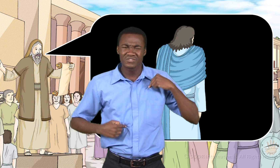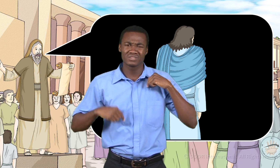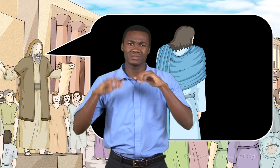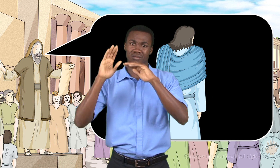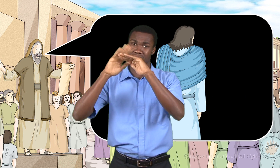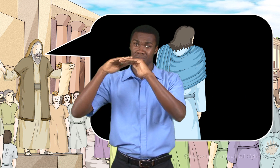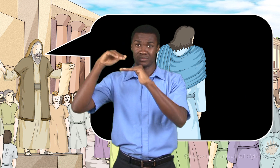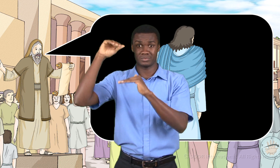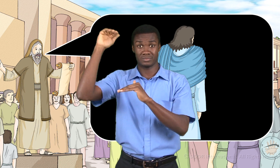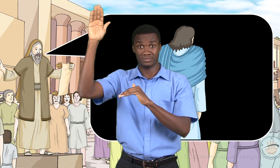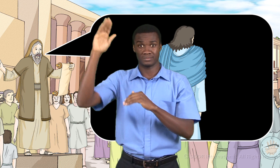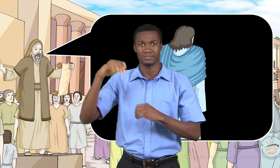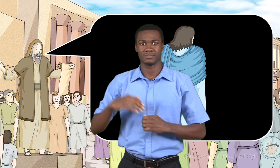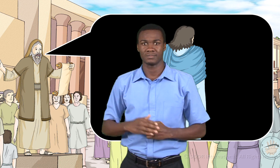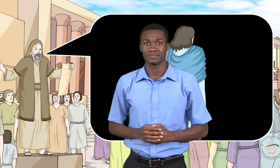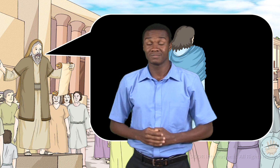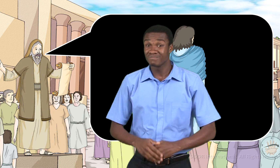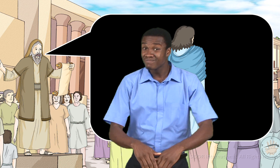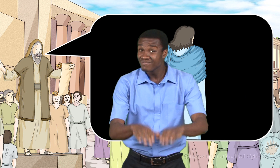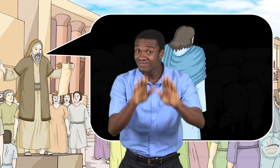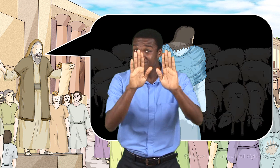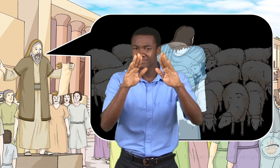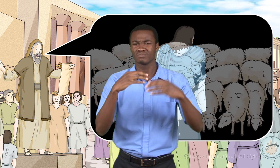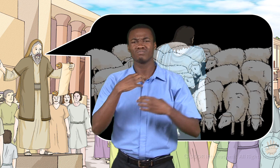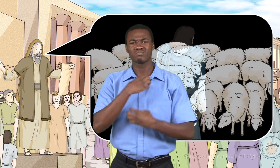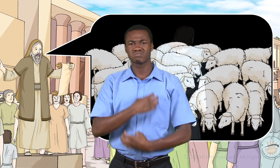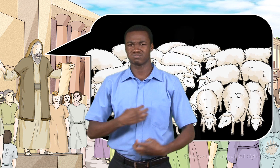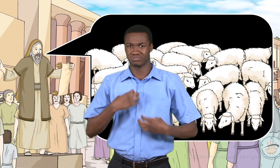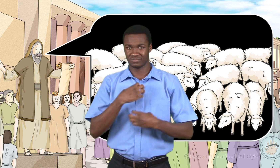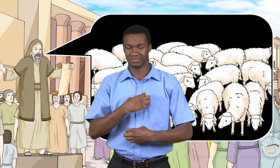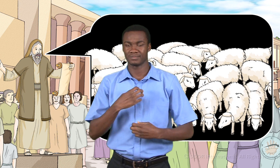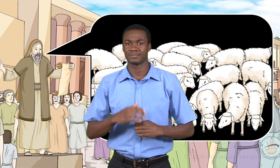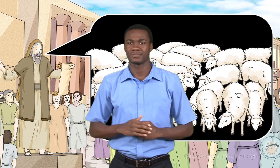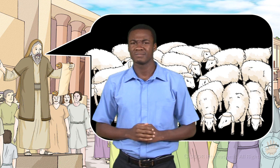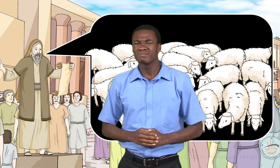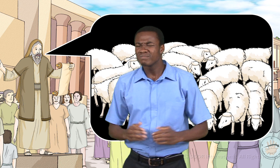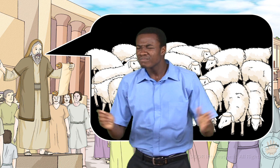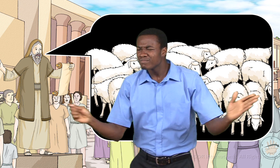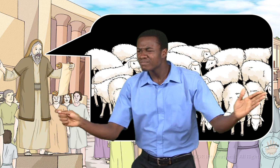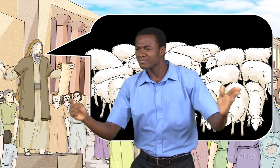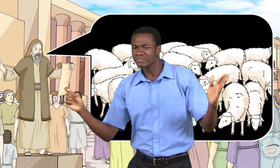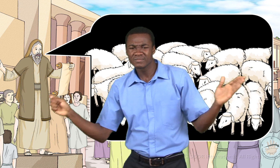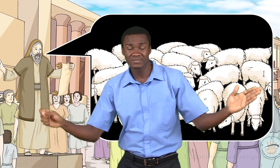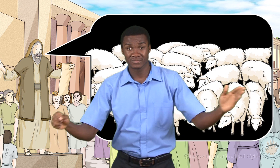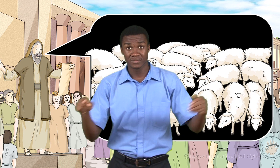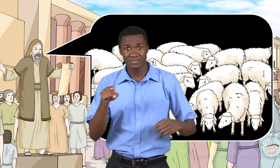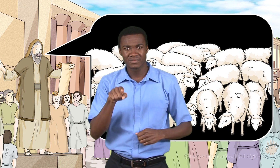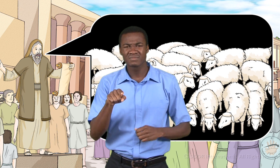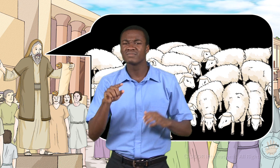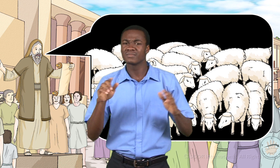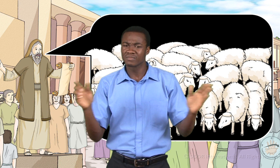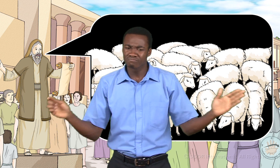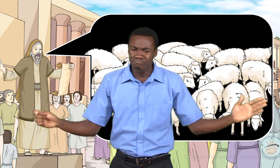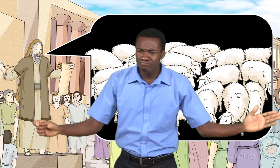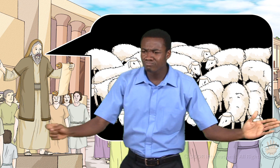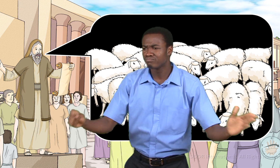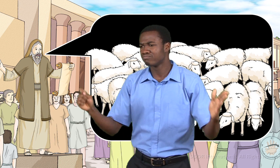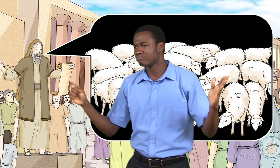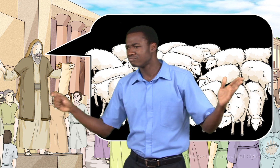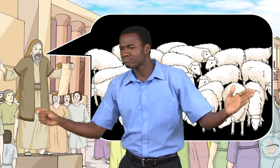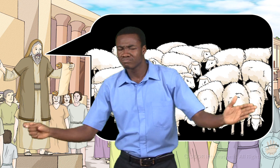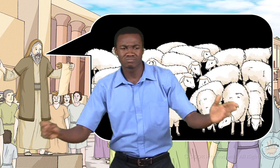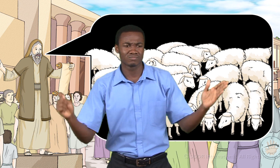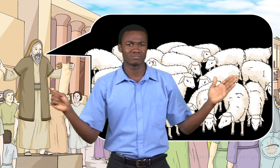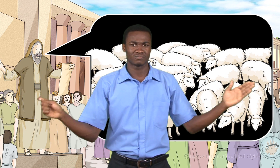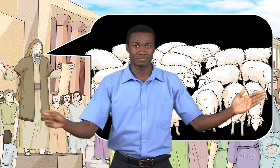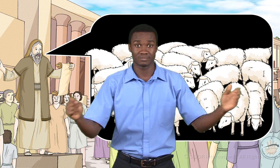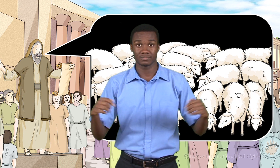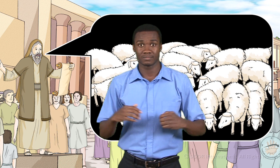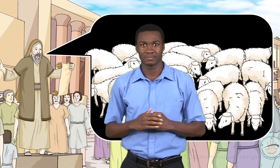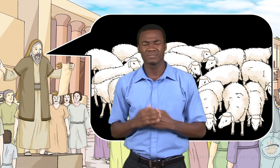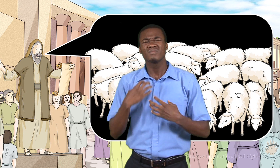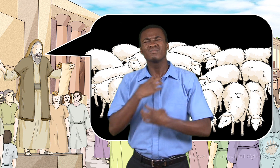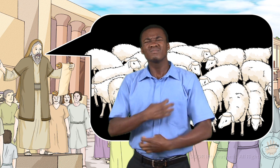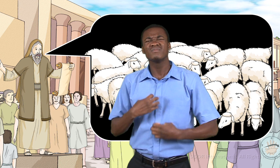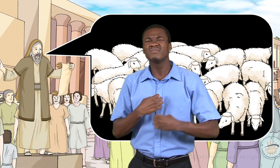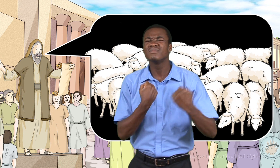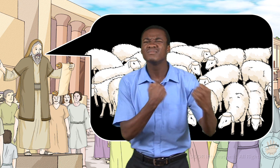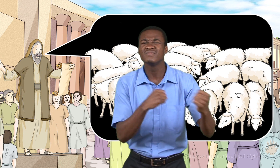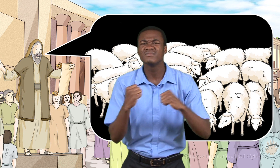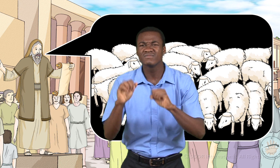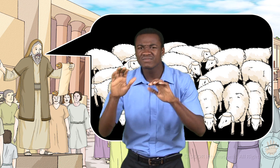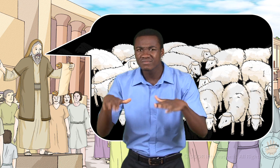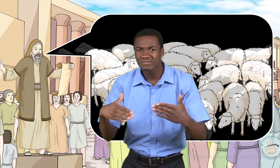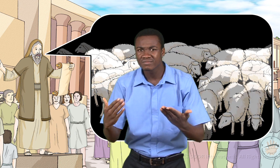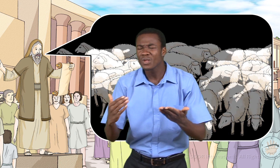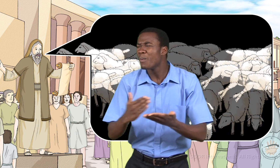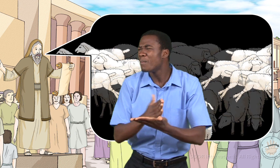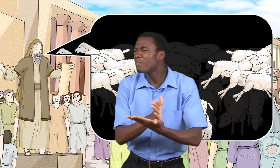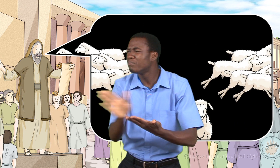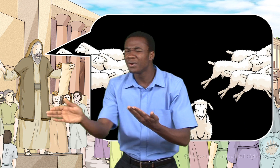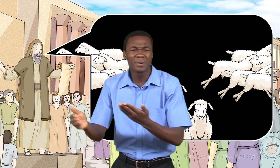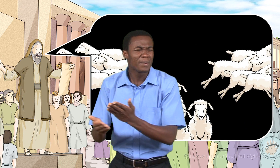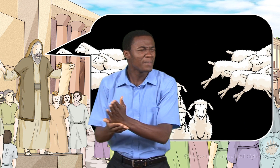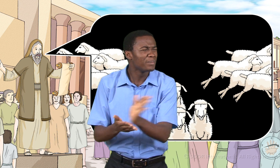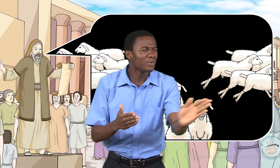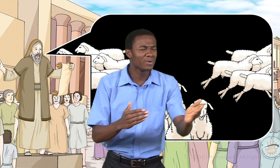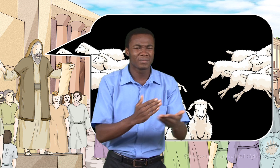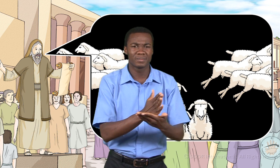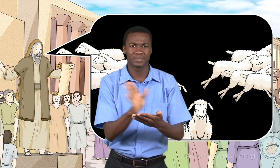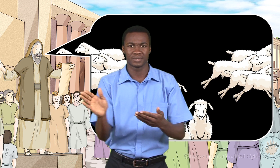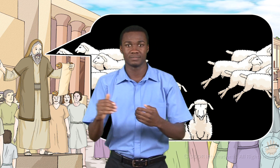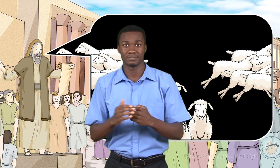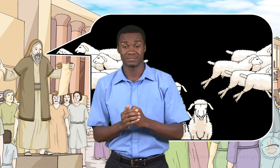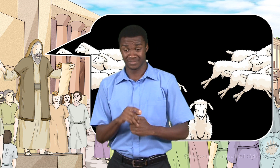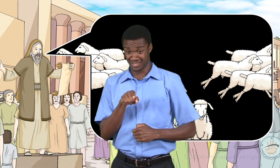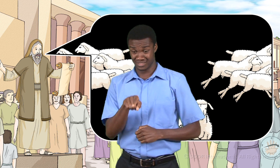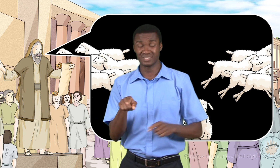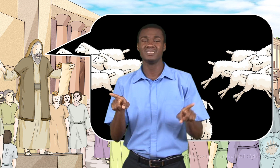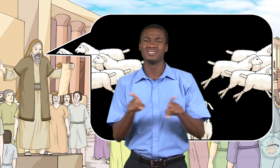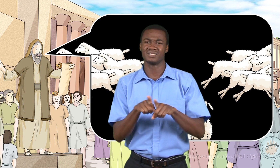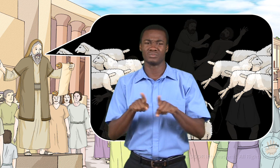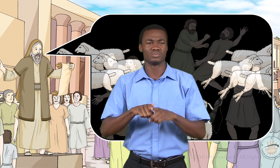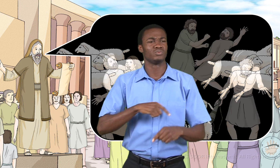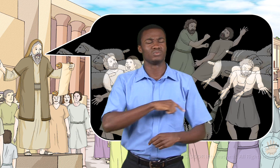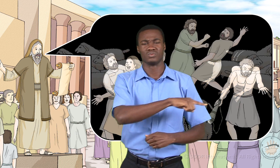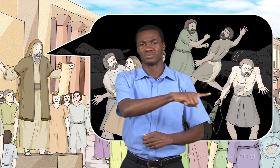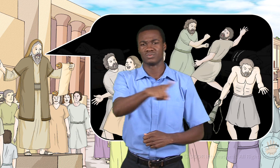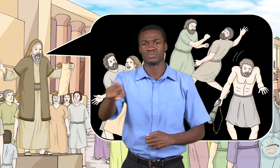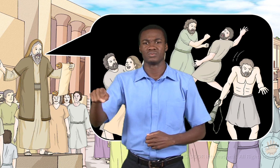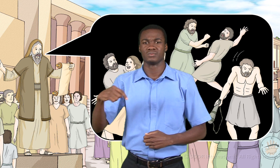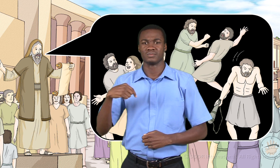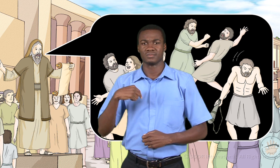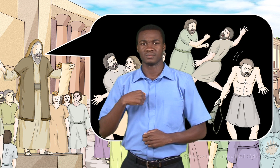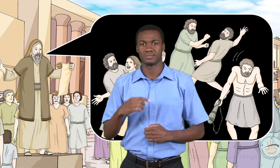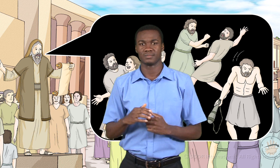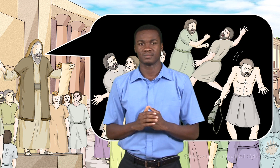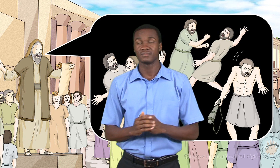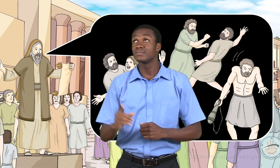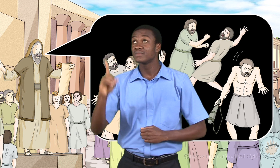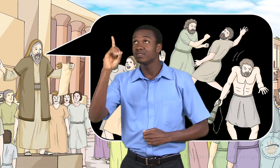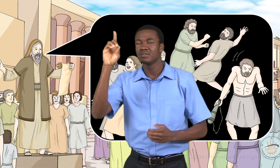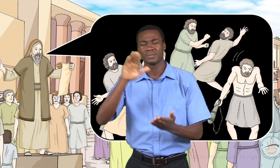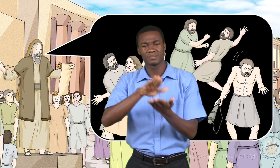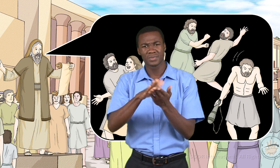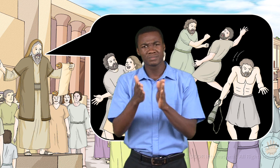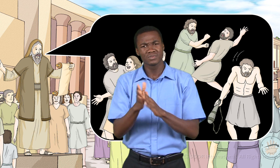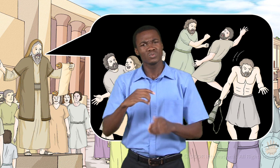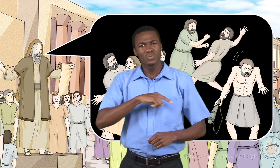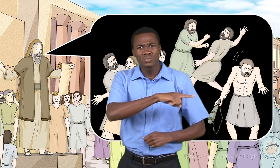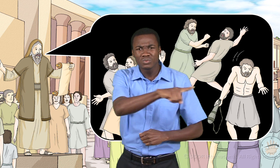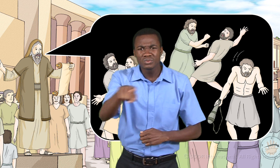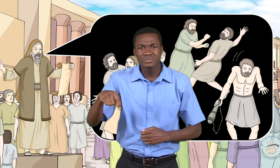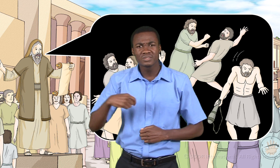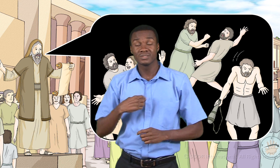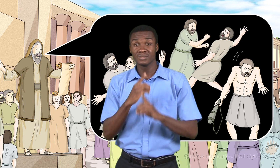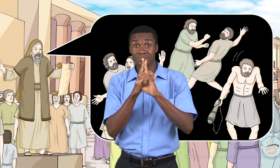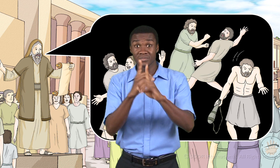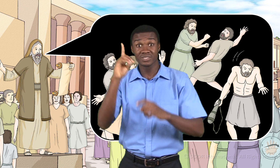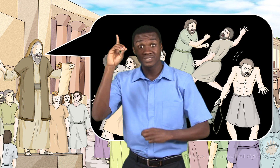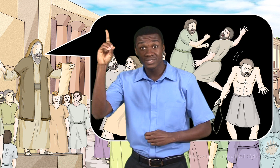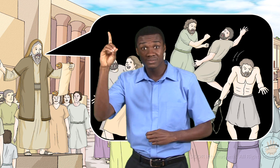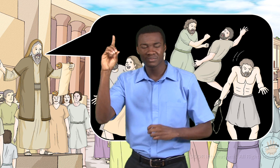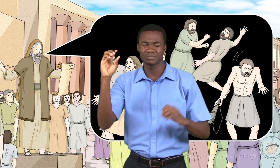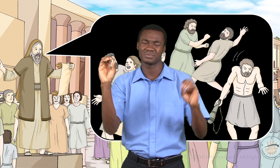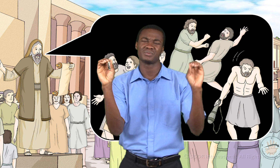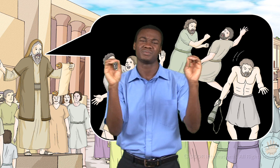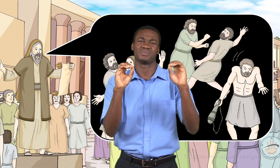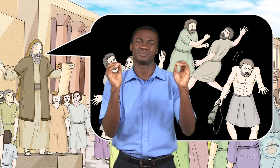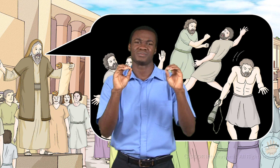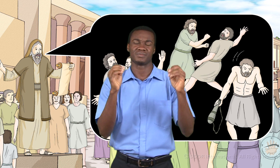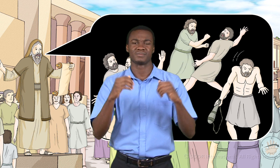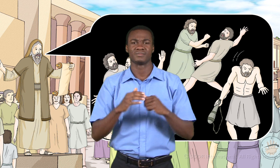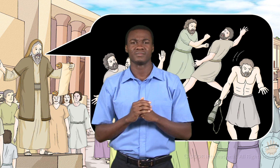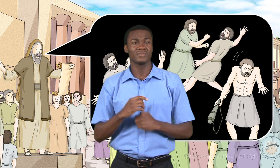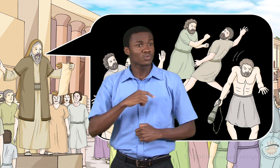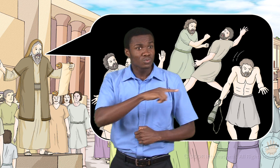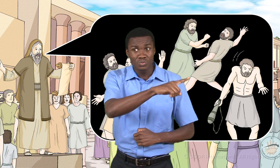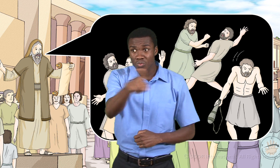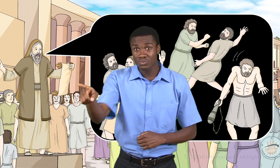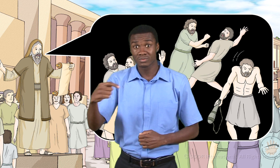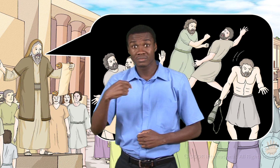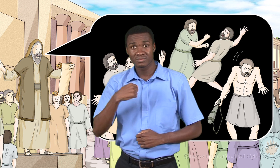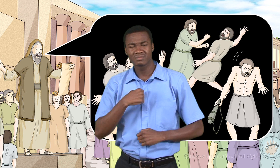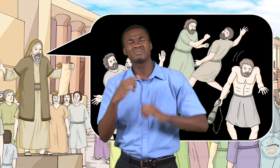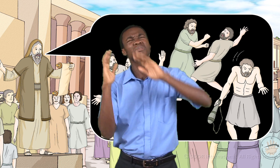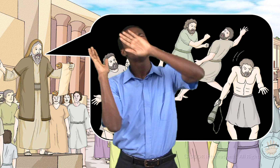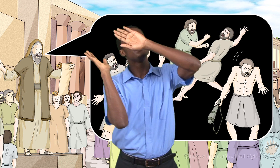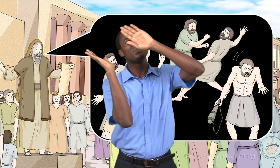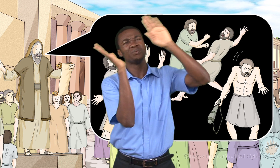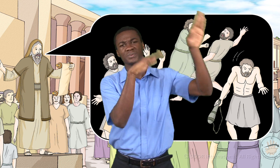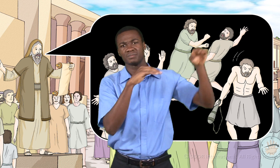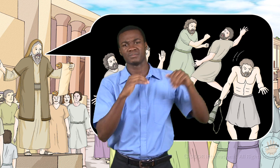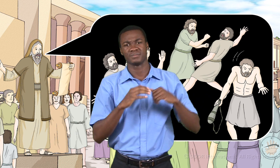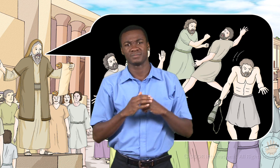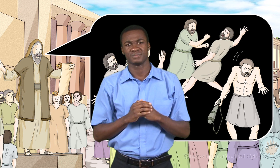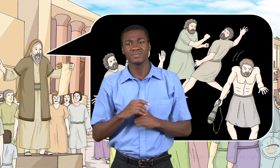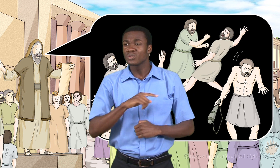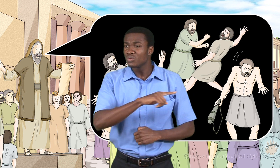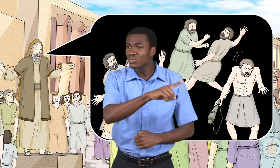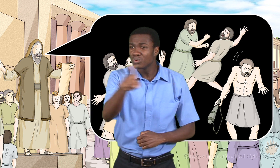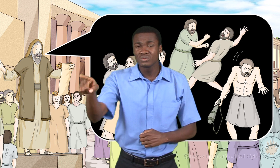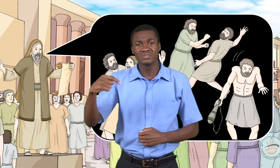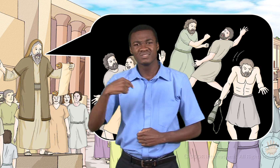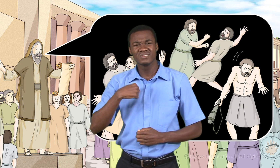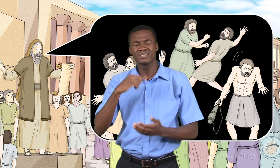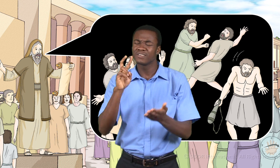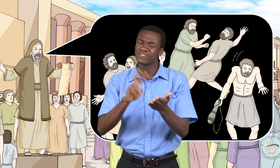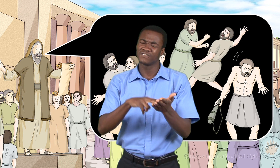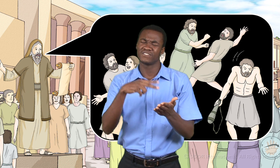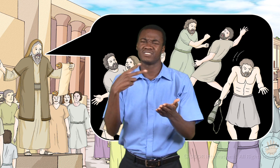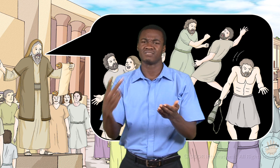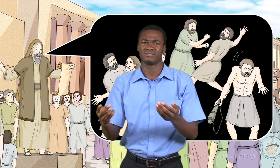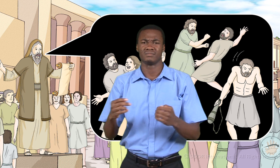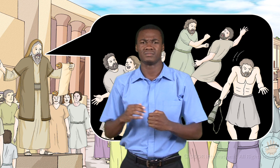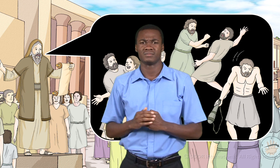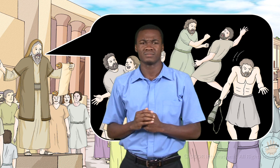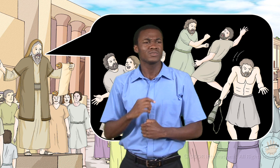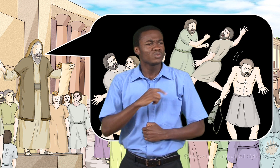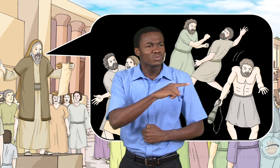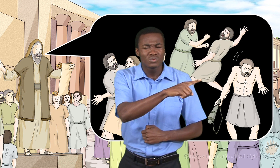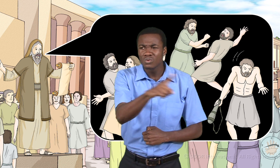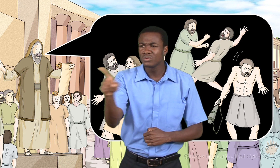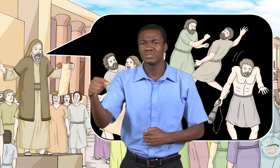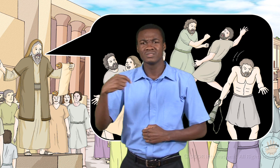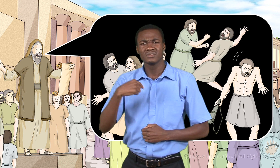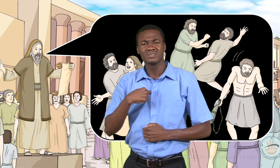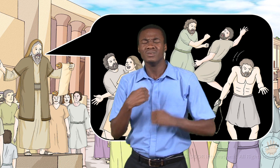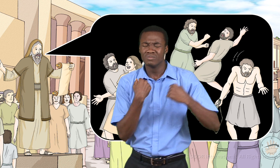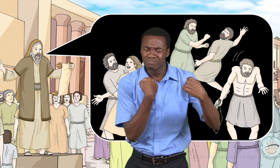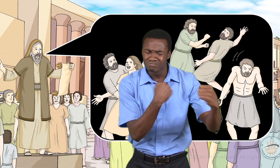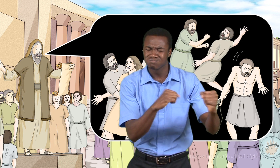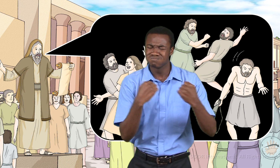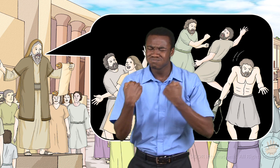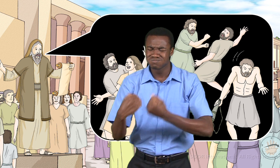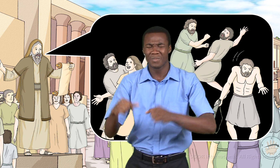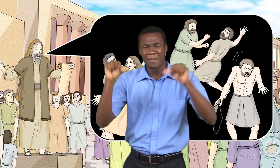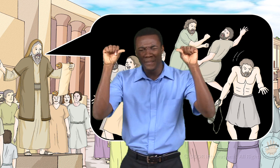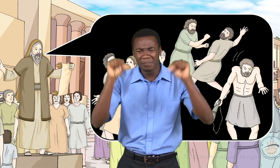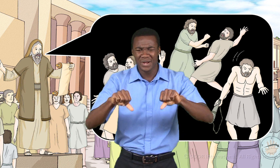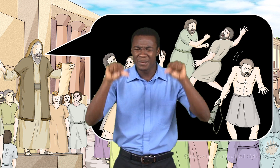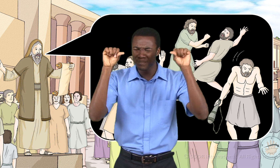We all like sheep have gone astray, each one has turned to his own way;